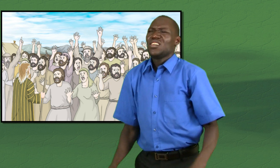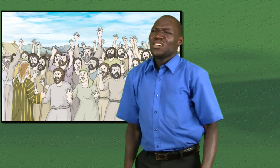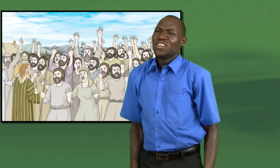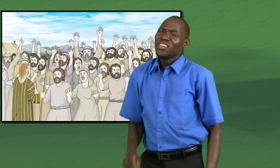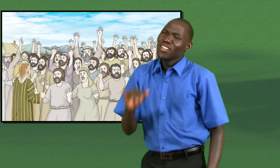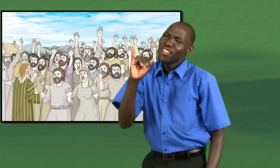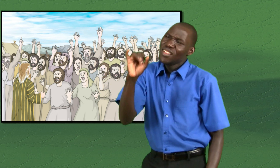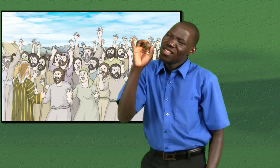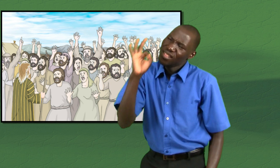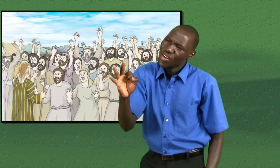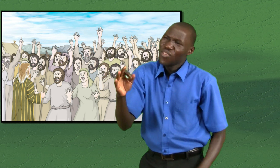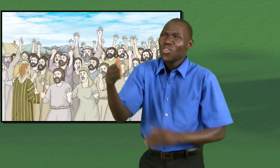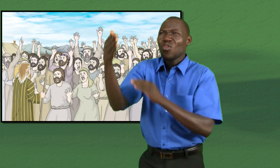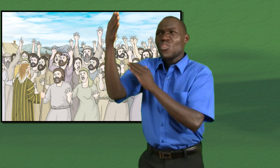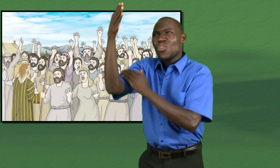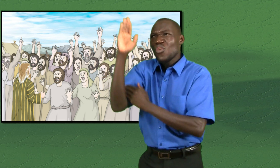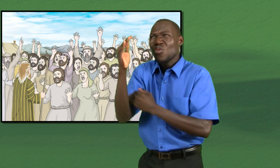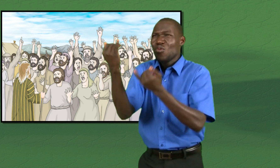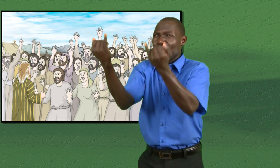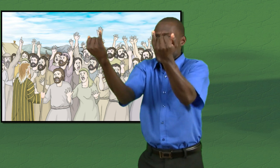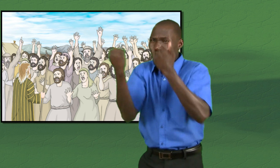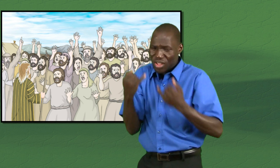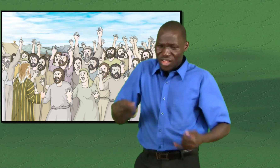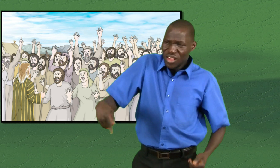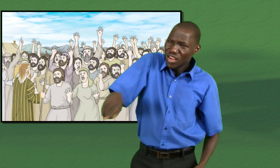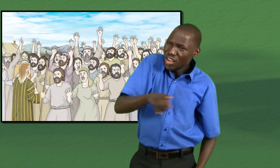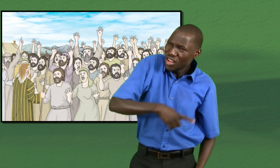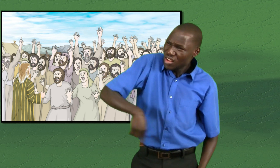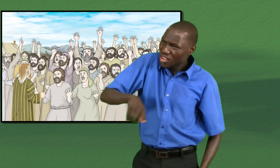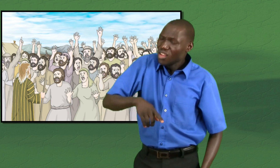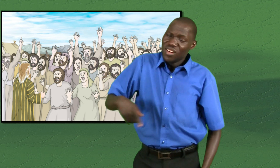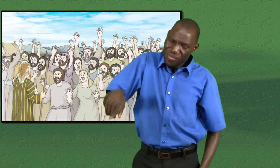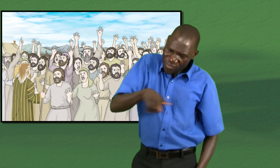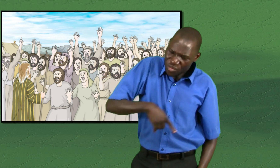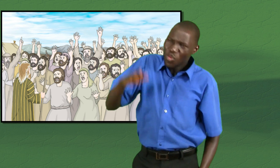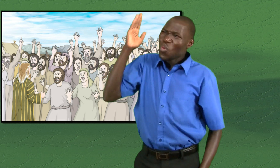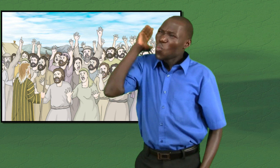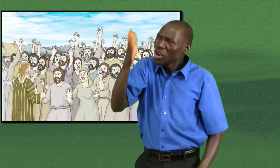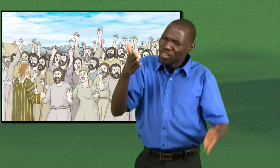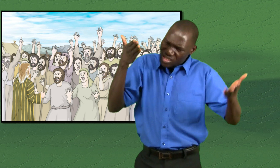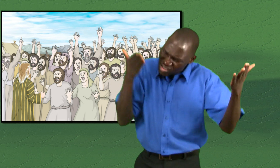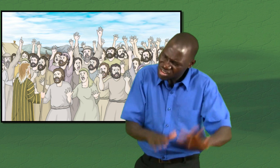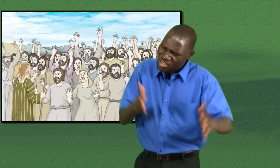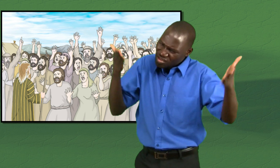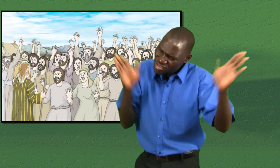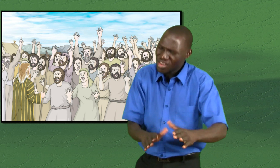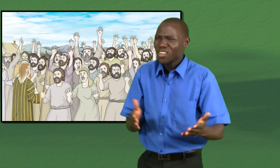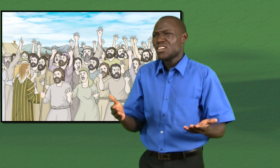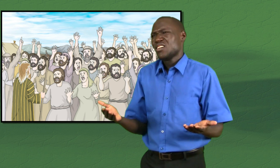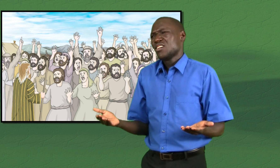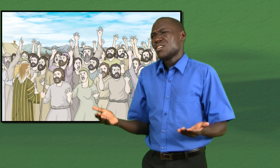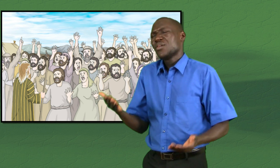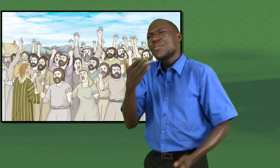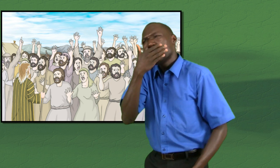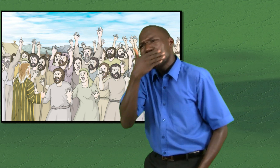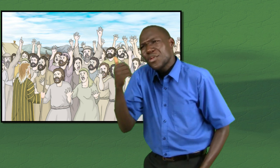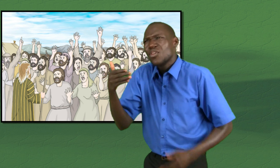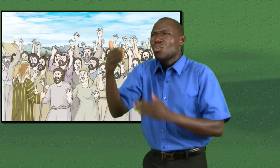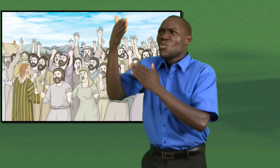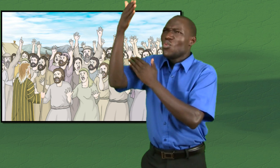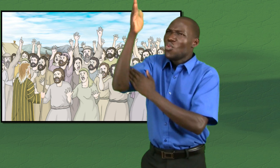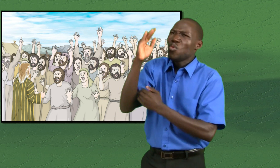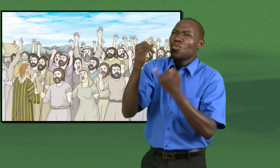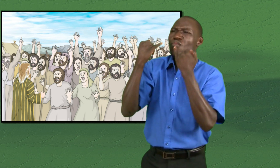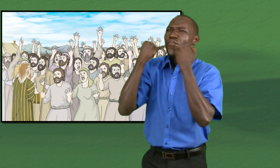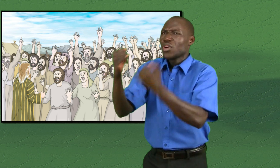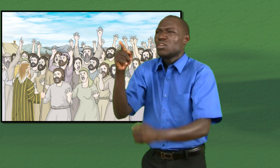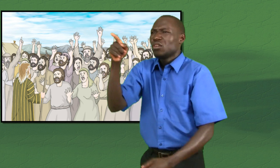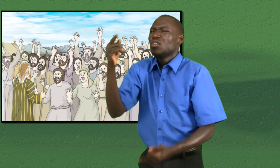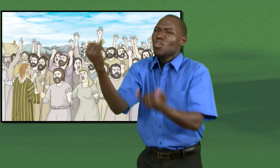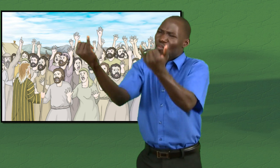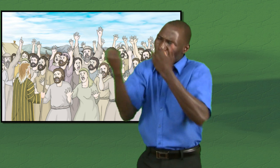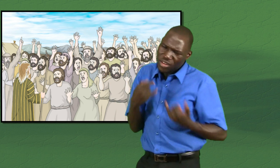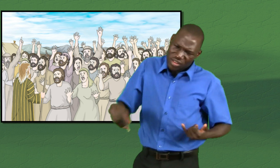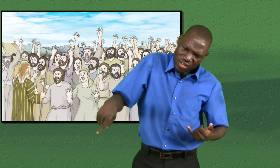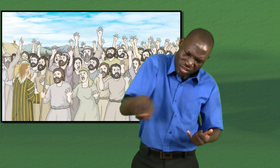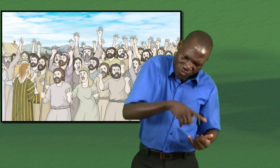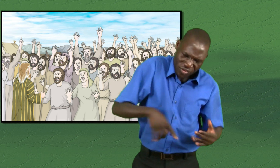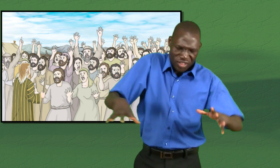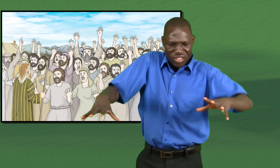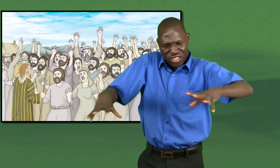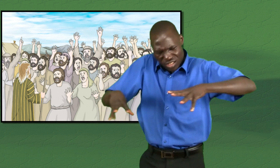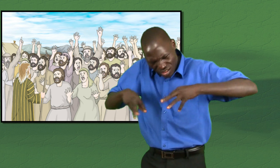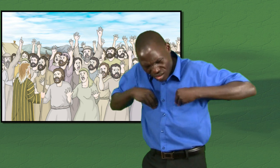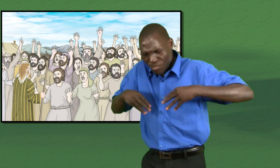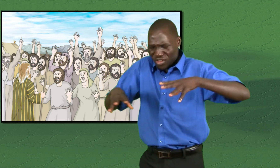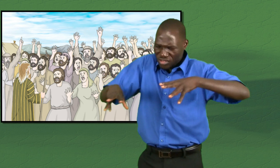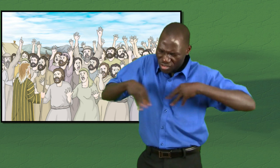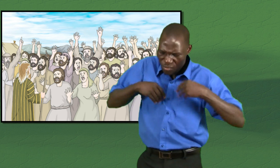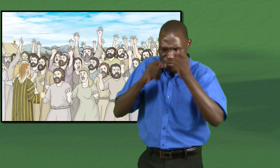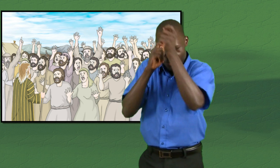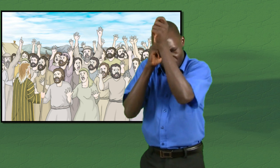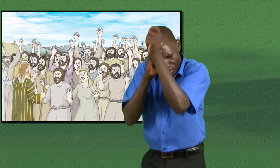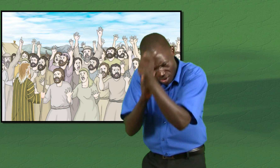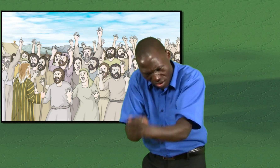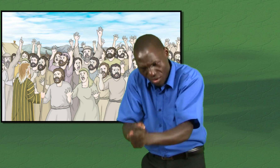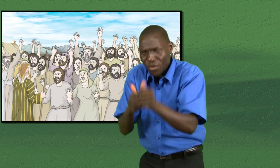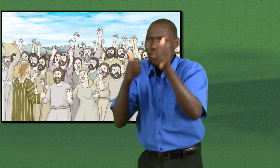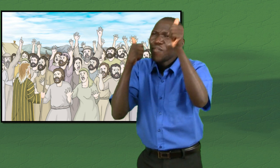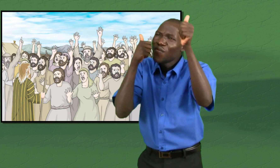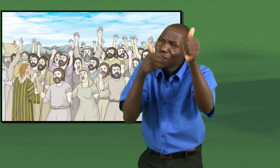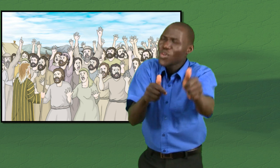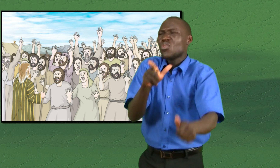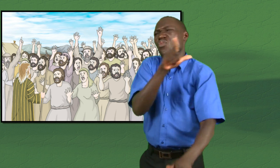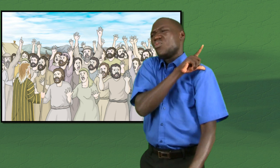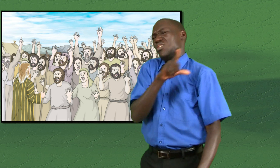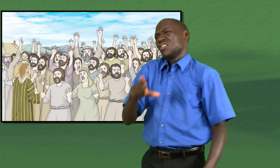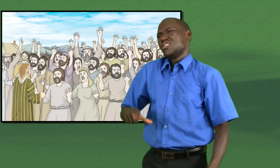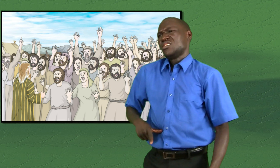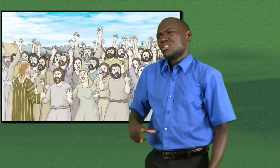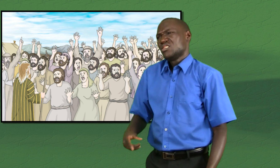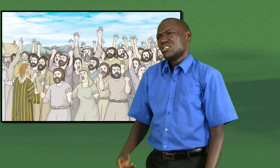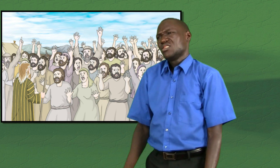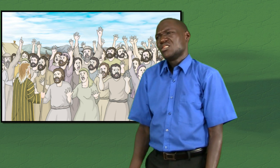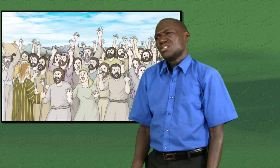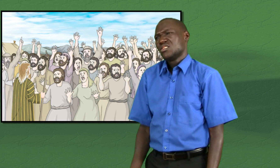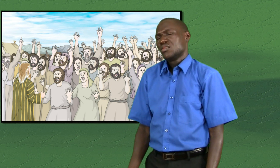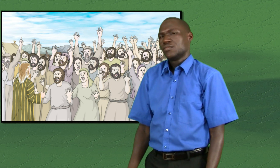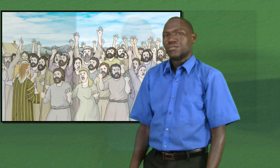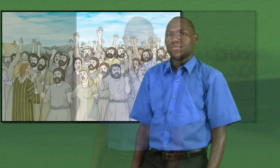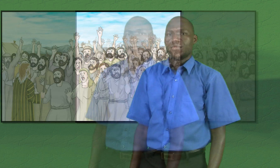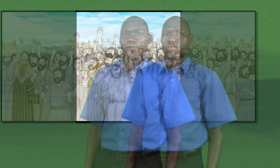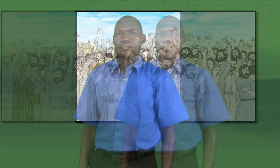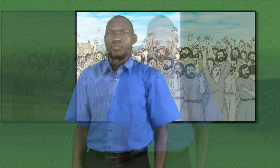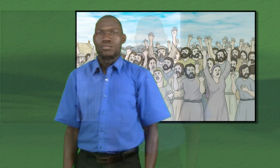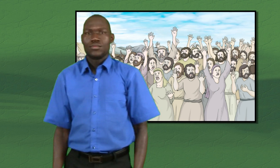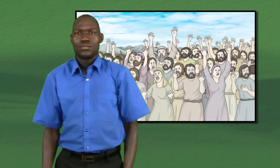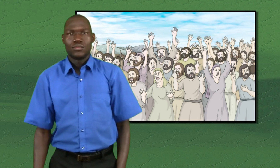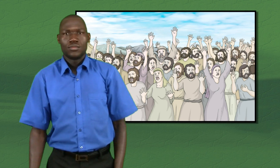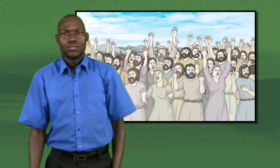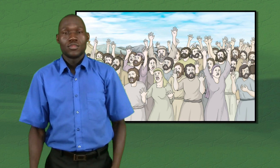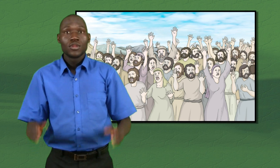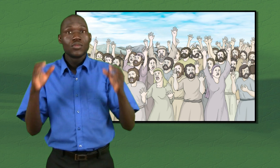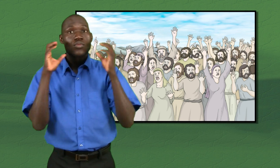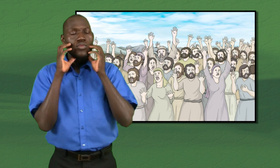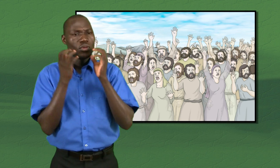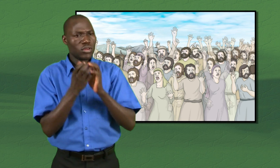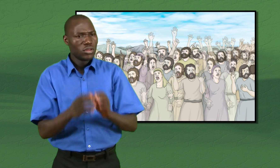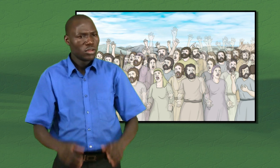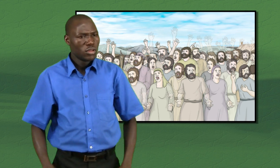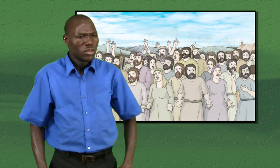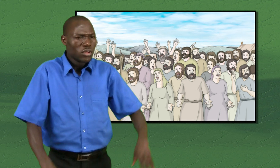“But do not let God speak to us, or we will die.”